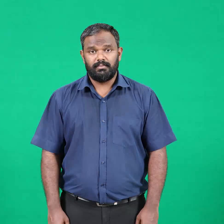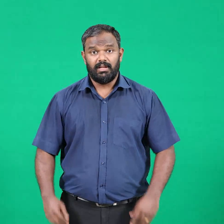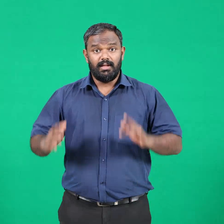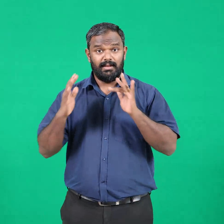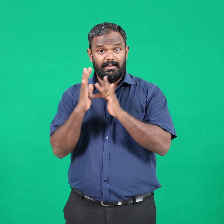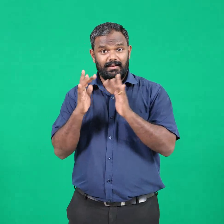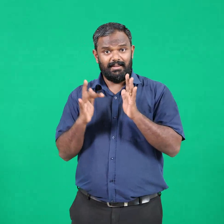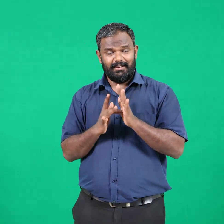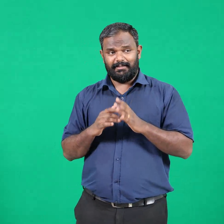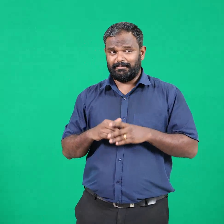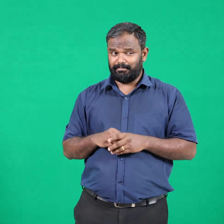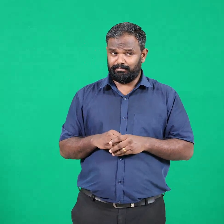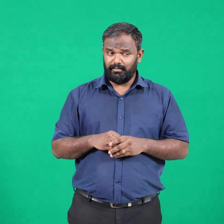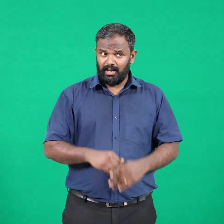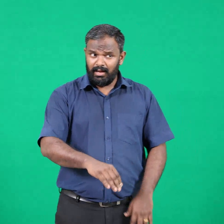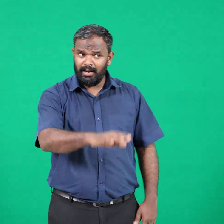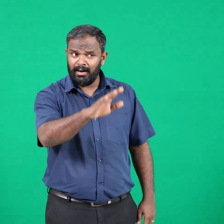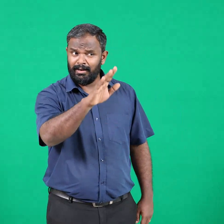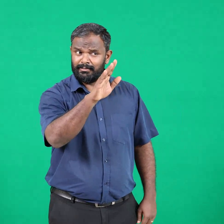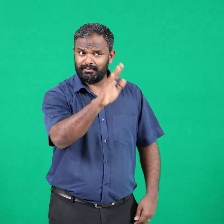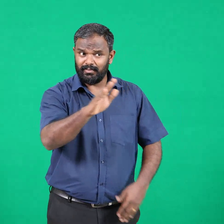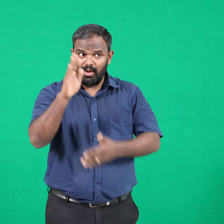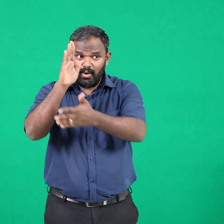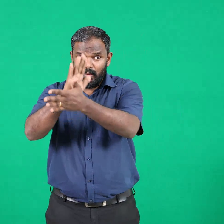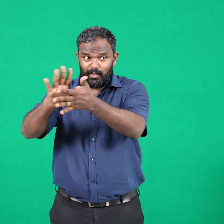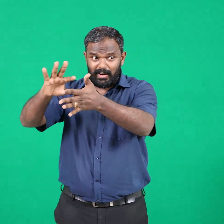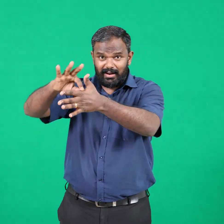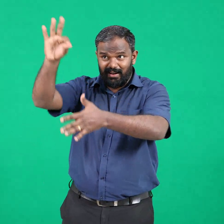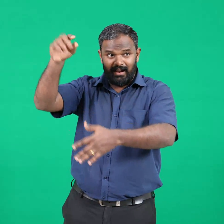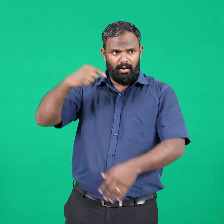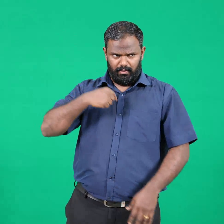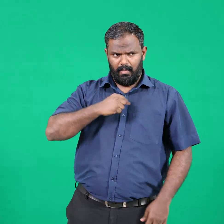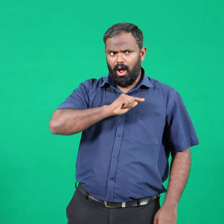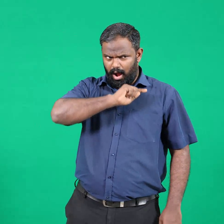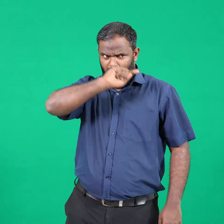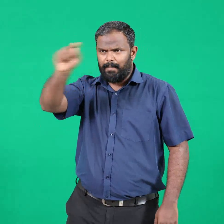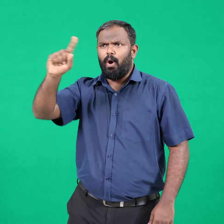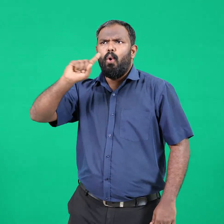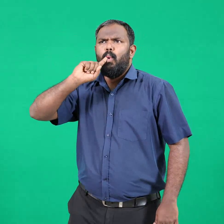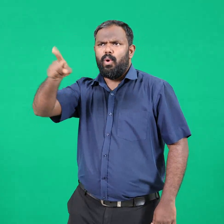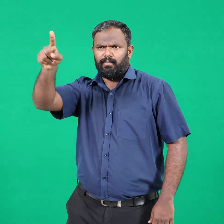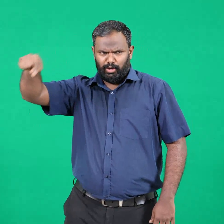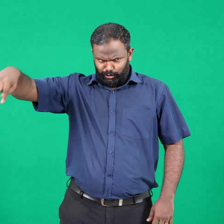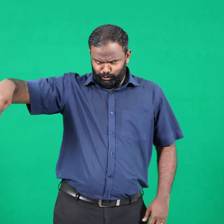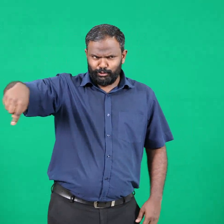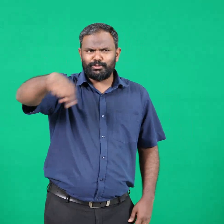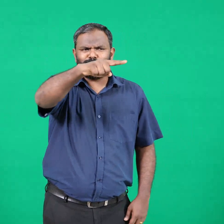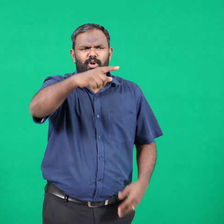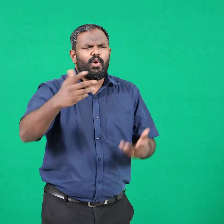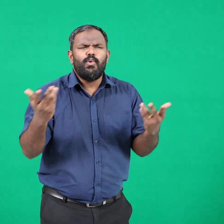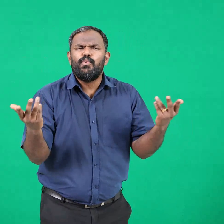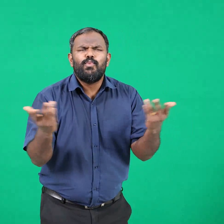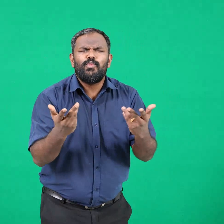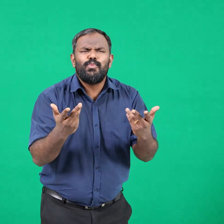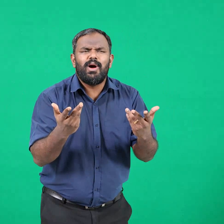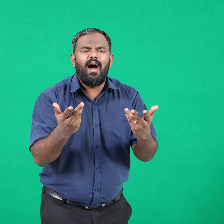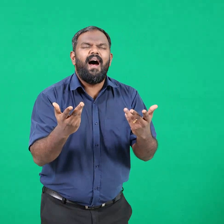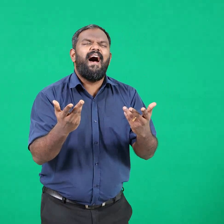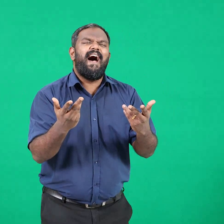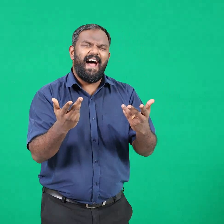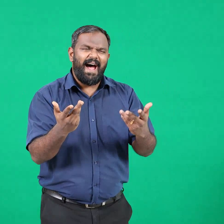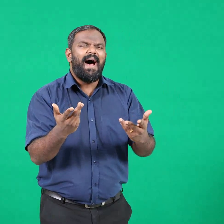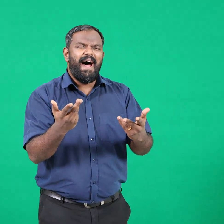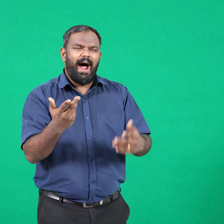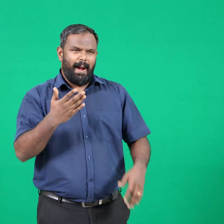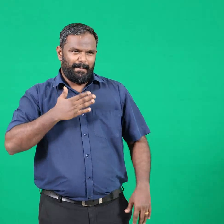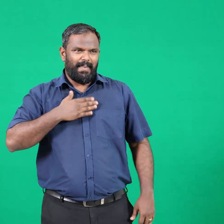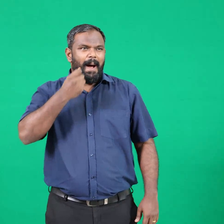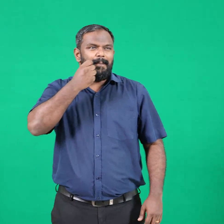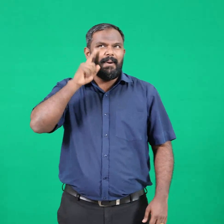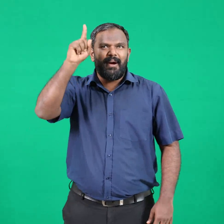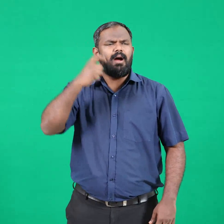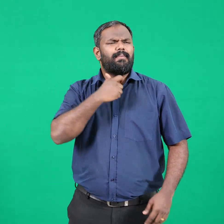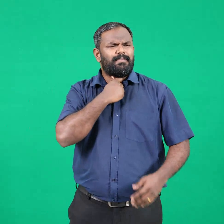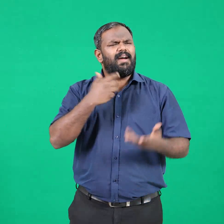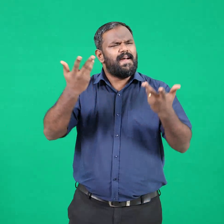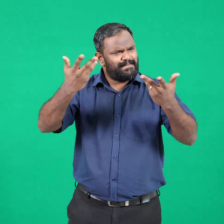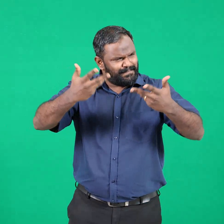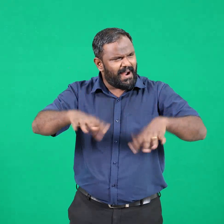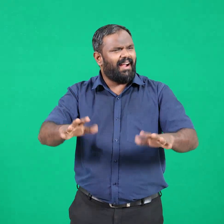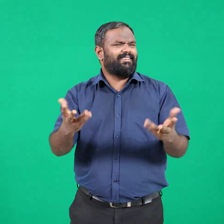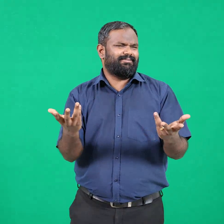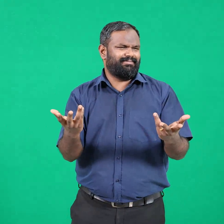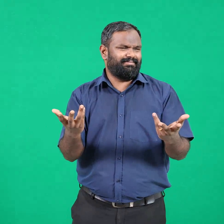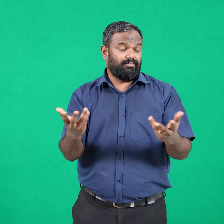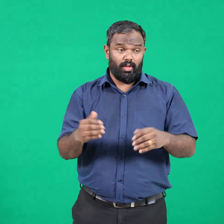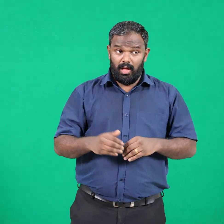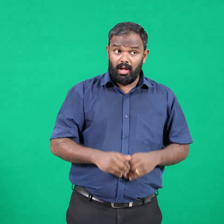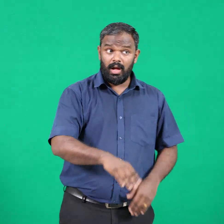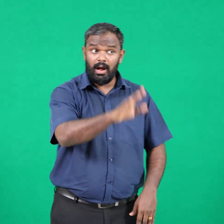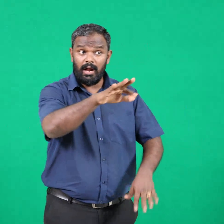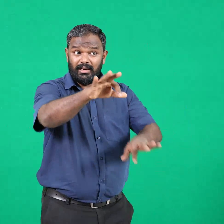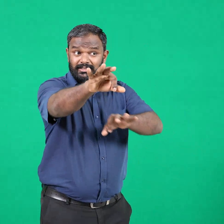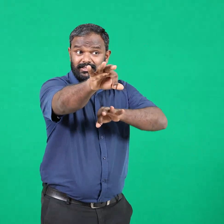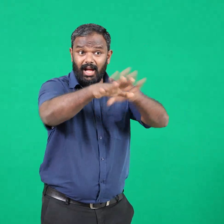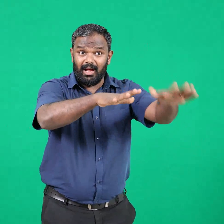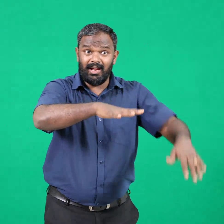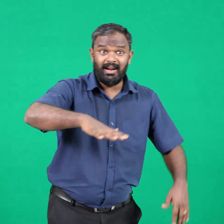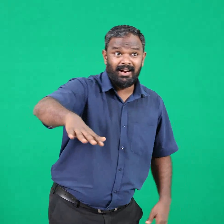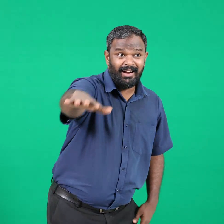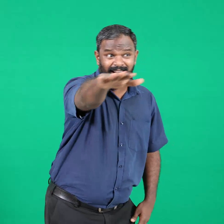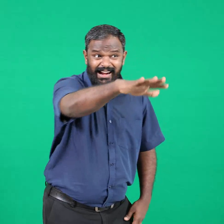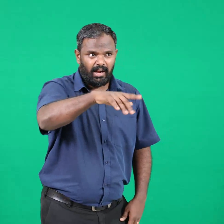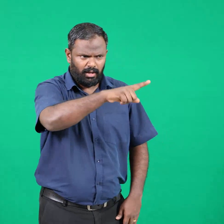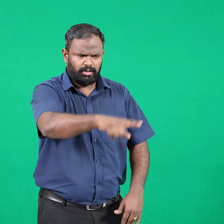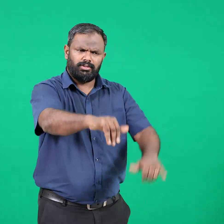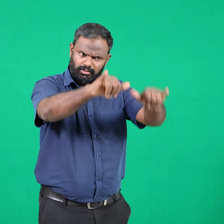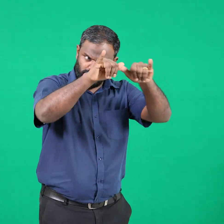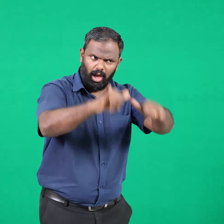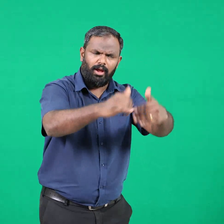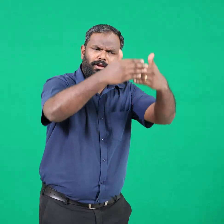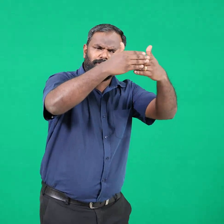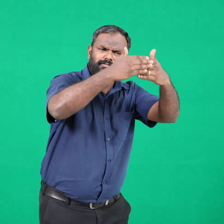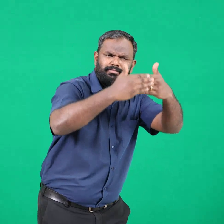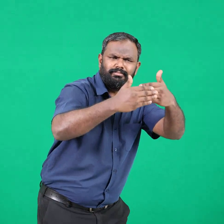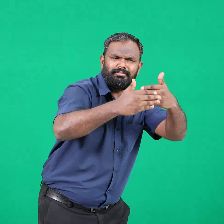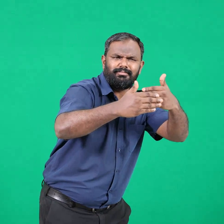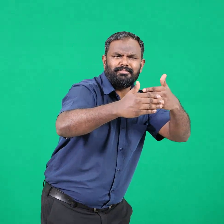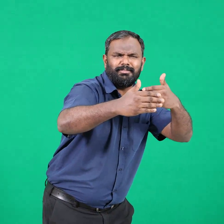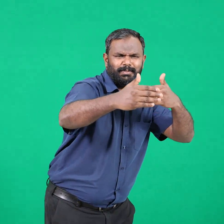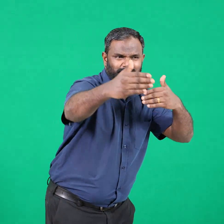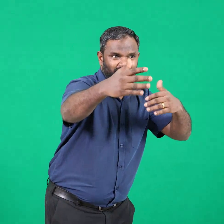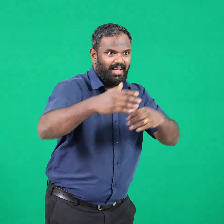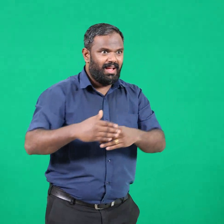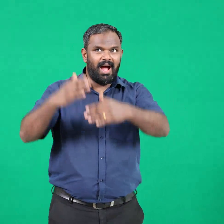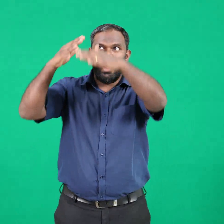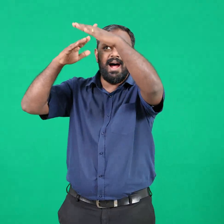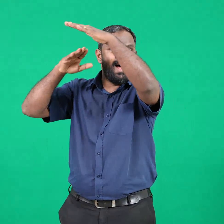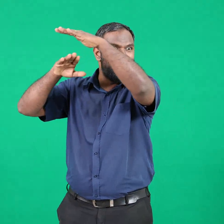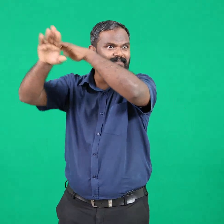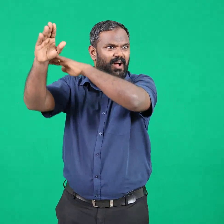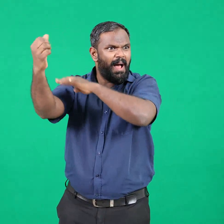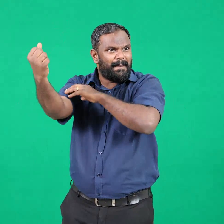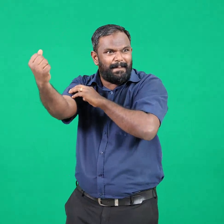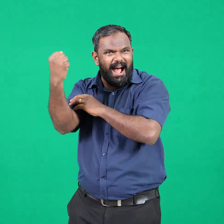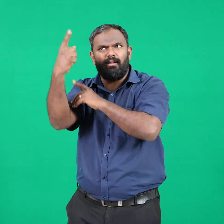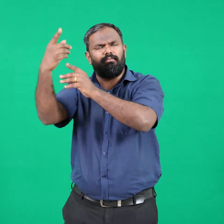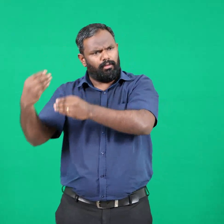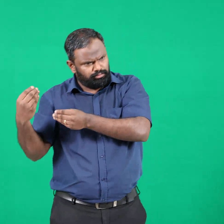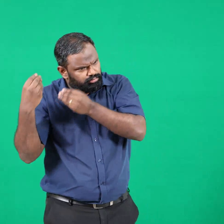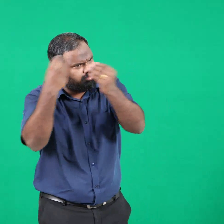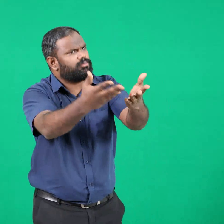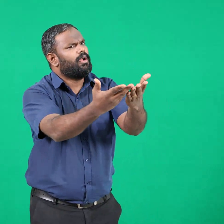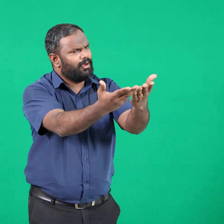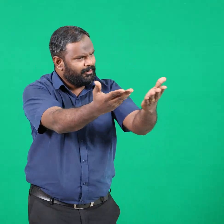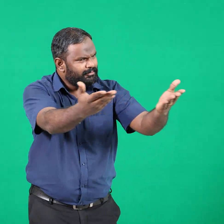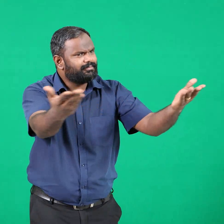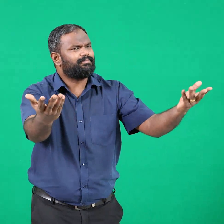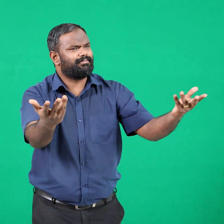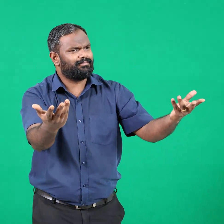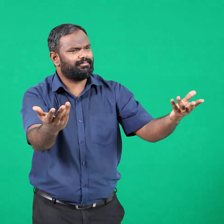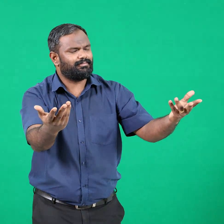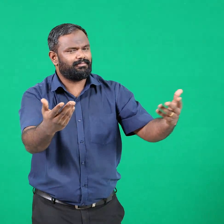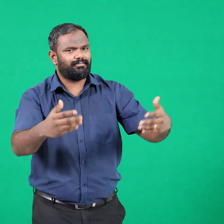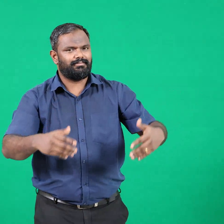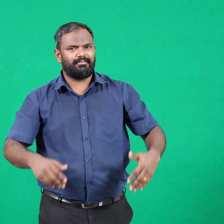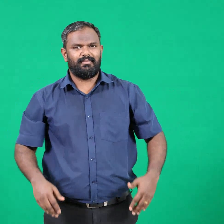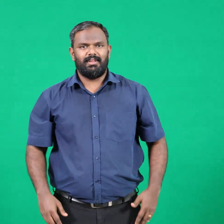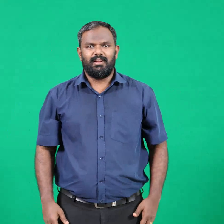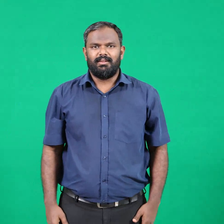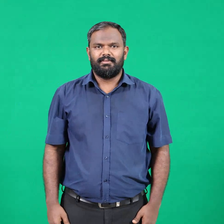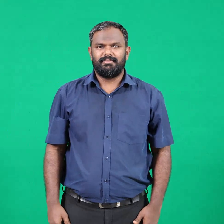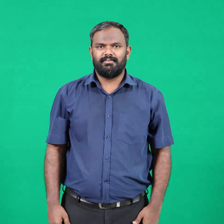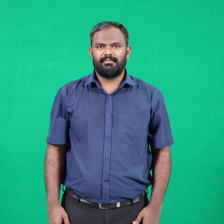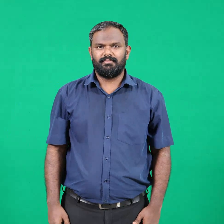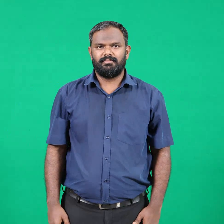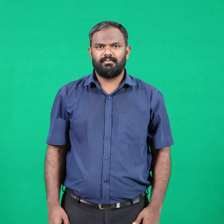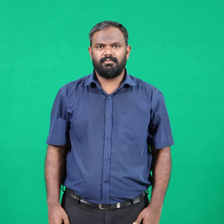And behold, I am sending the promise of My Father upon you. But remain in the city until you have been clothed with power from on high."